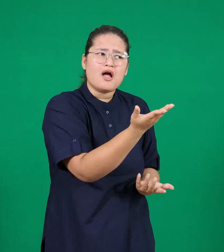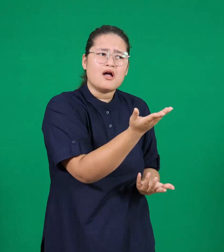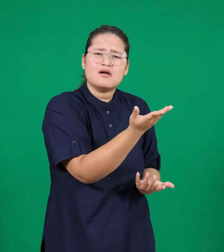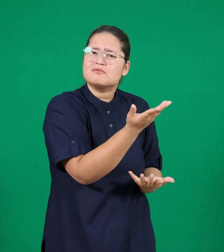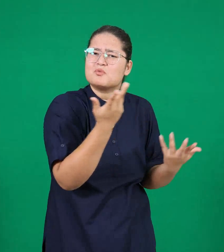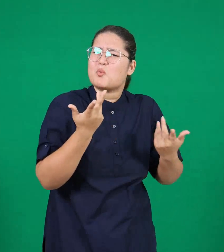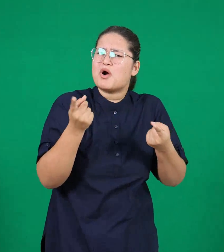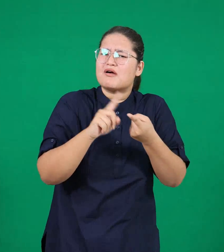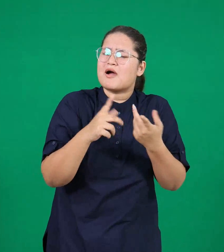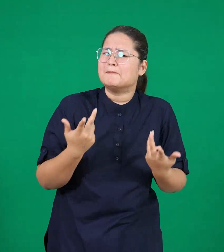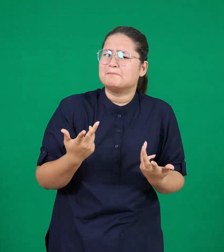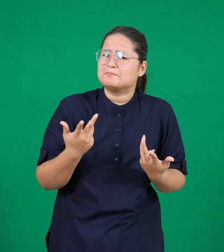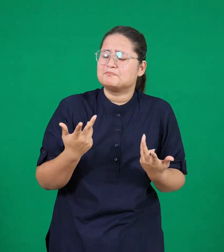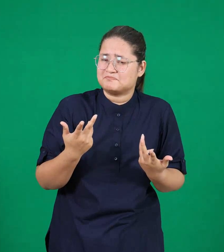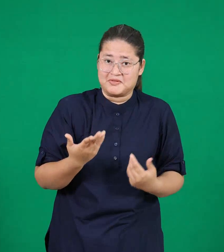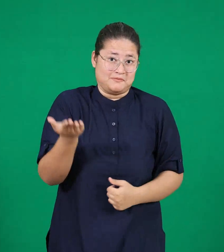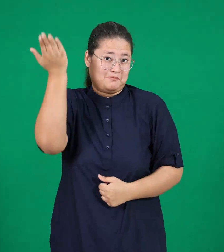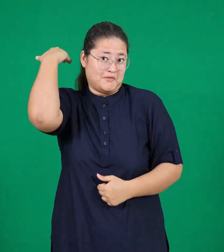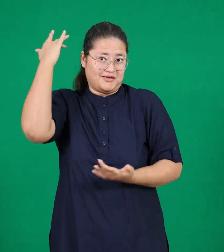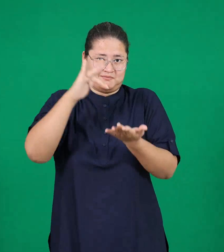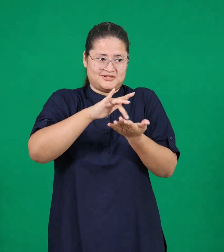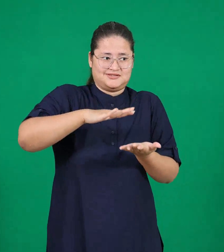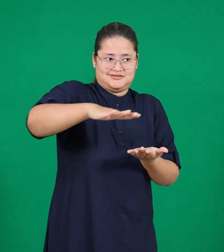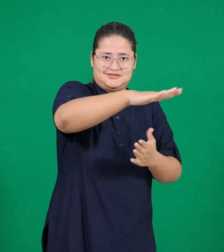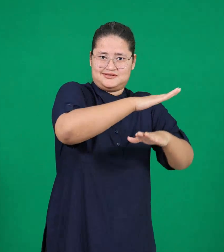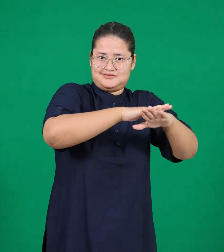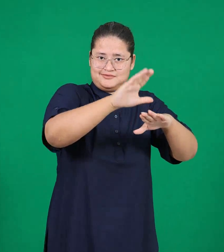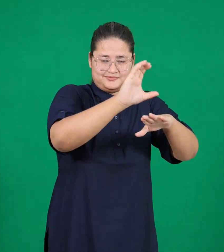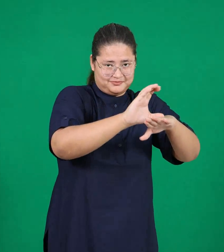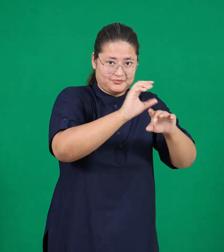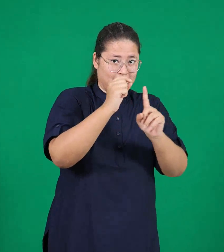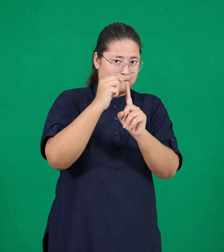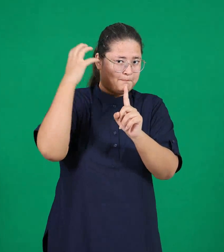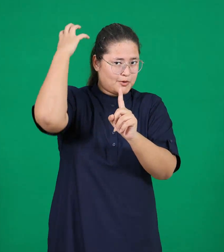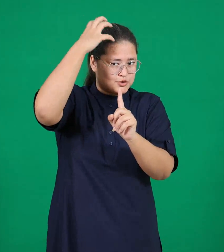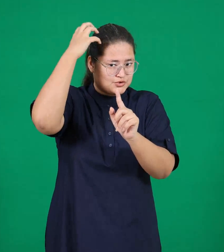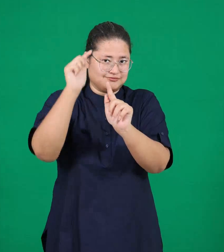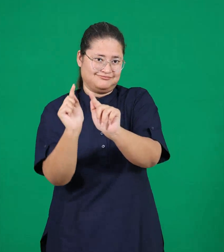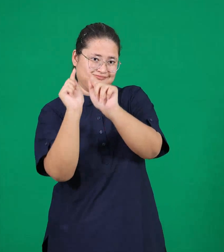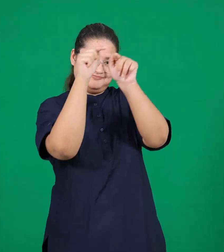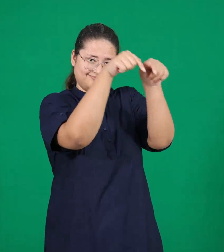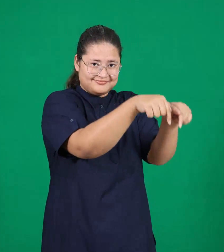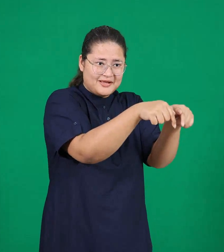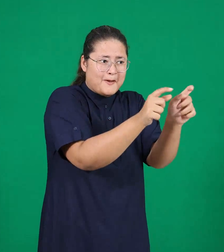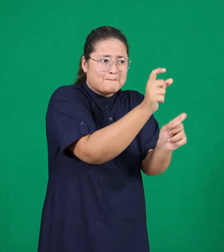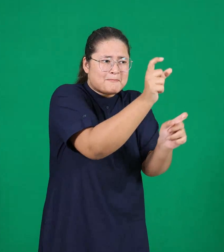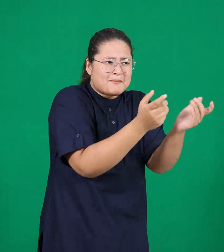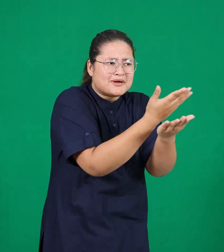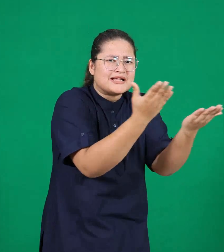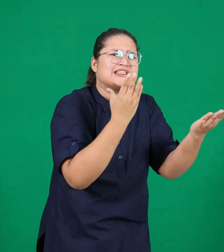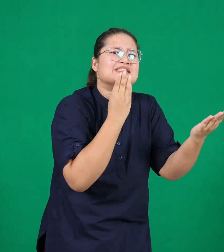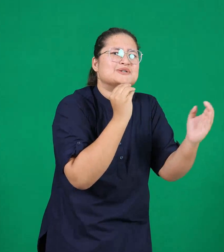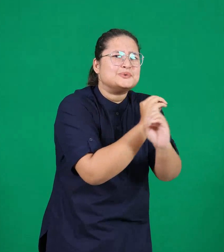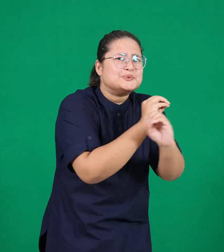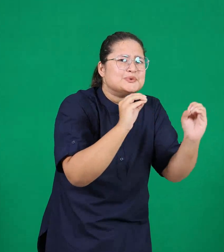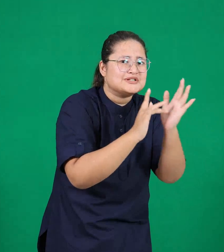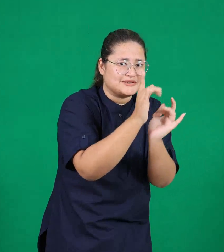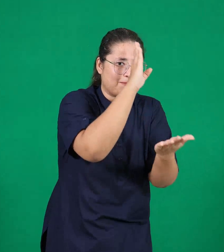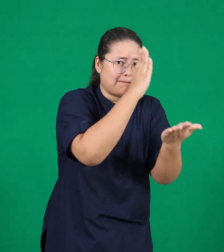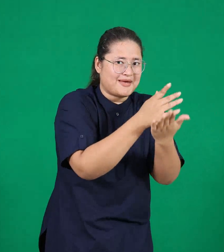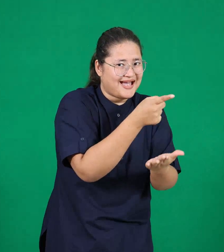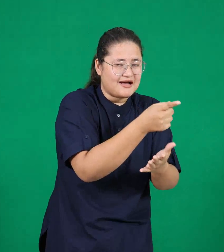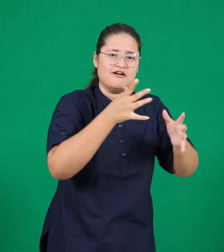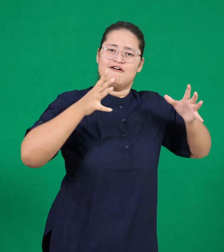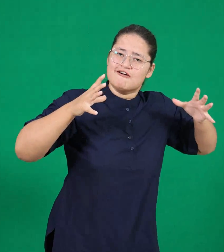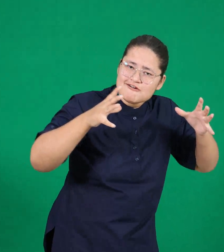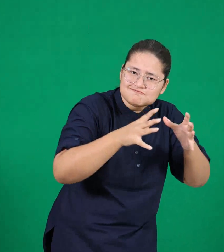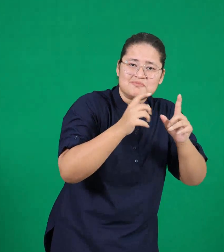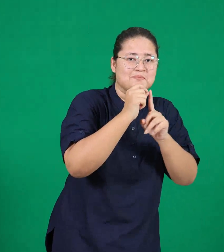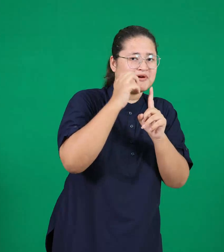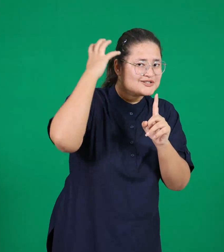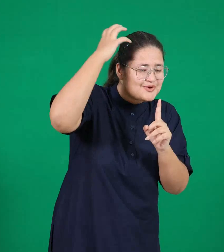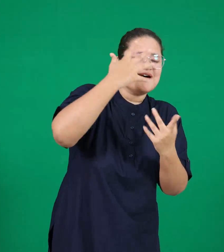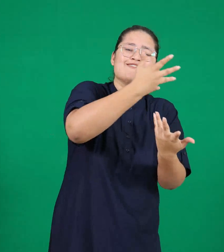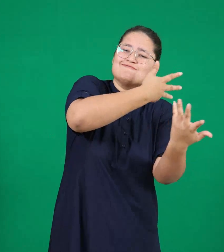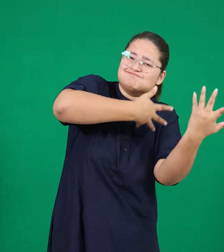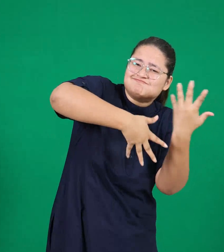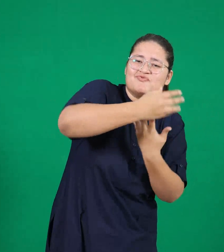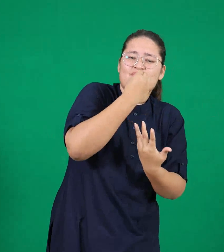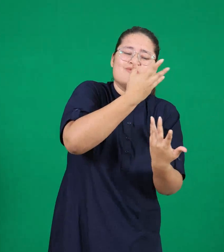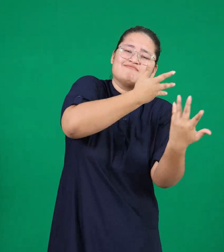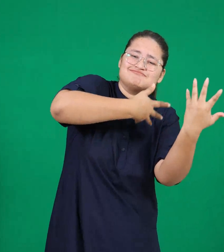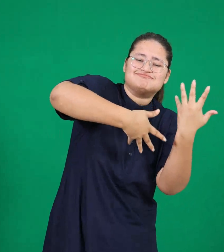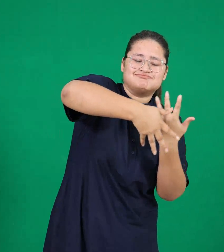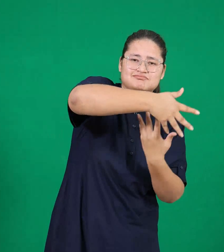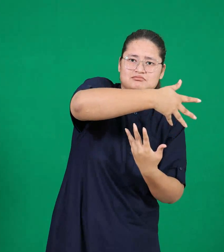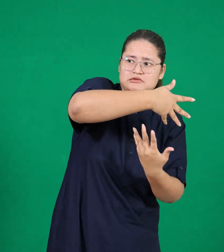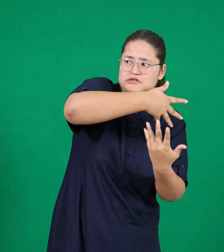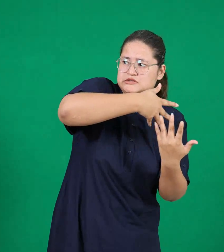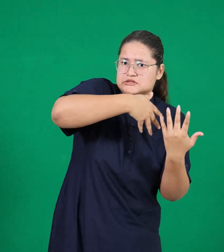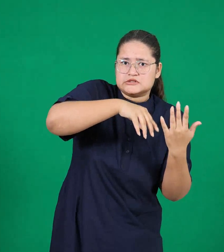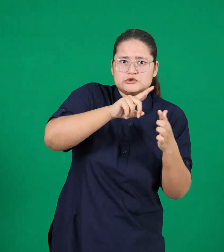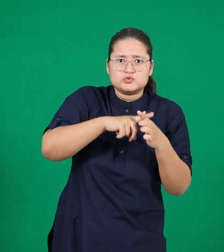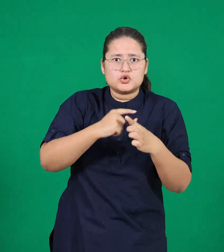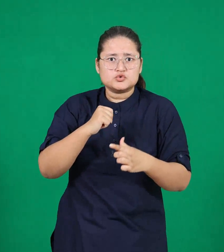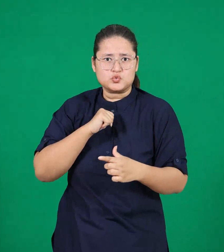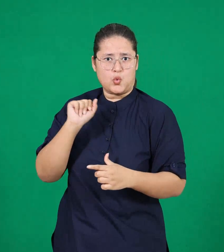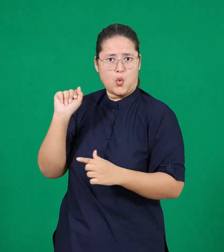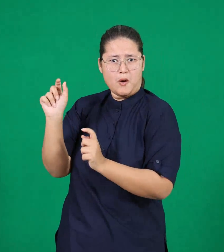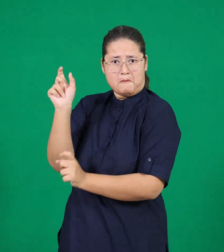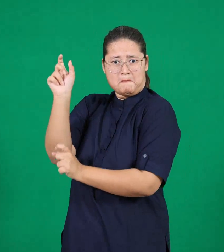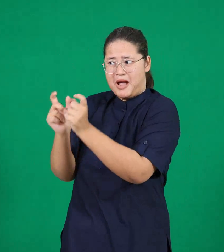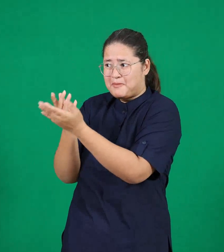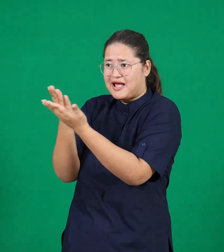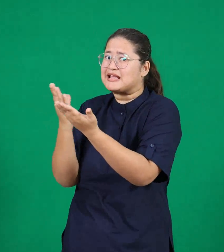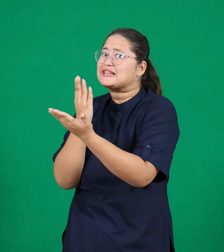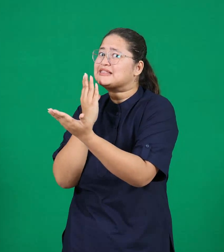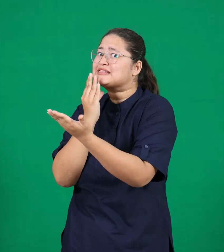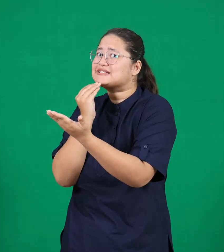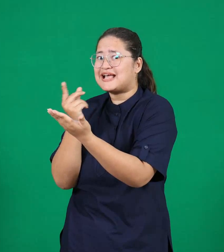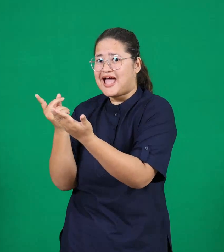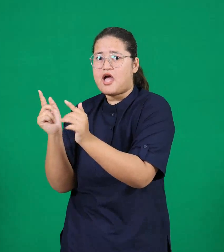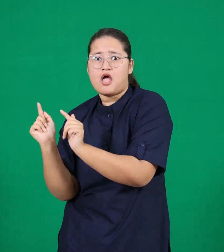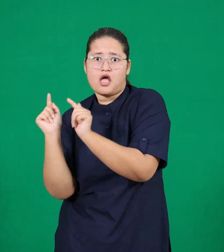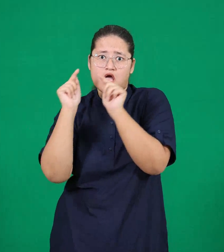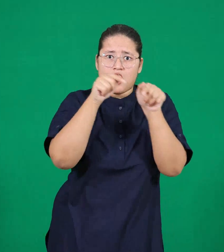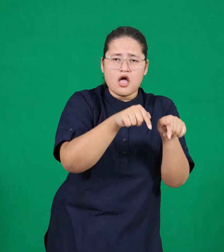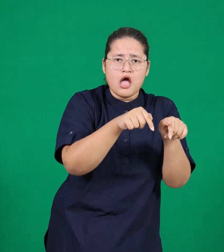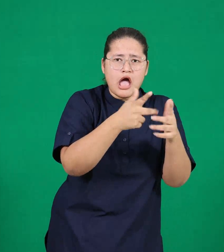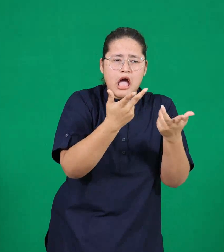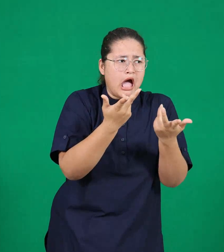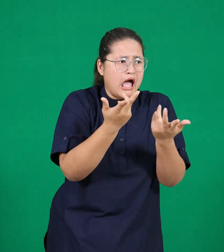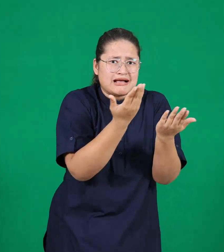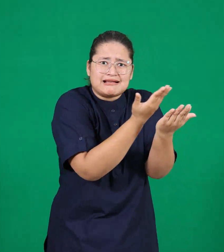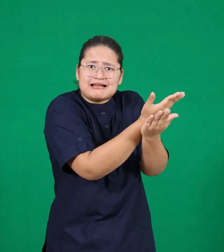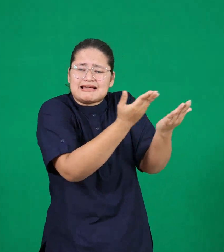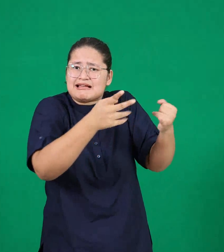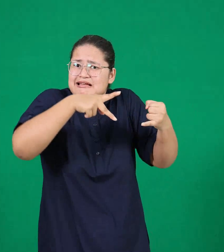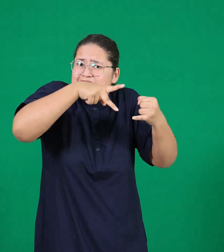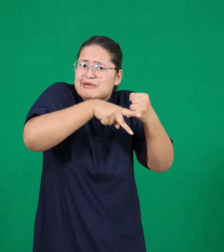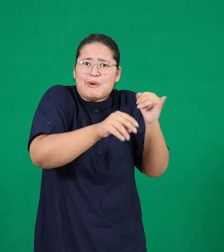For before certain men came from James, he used to eat with the Gentiles.